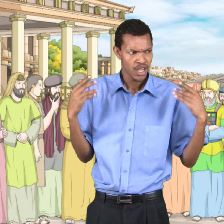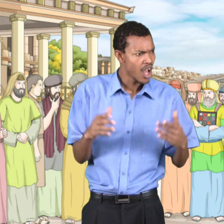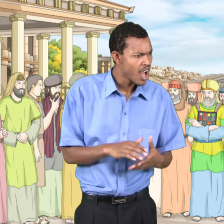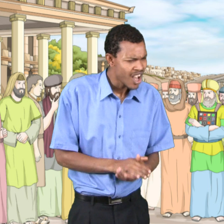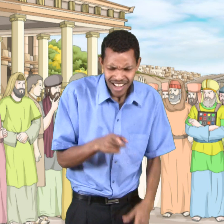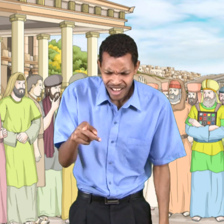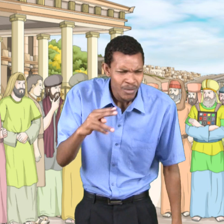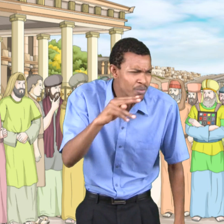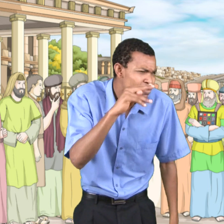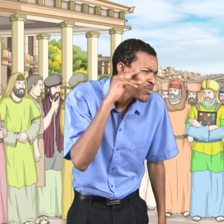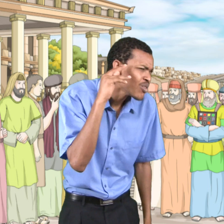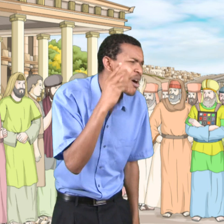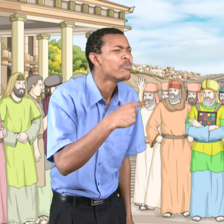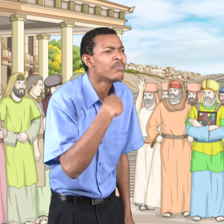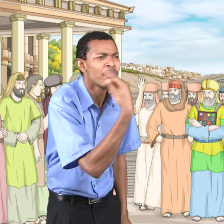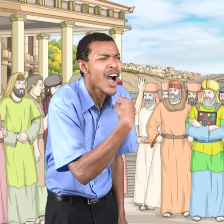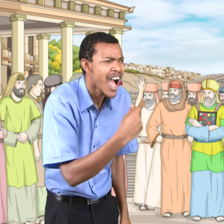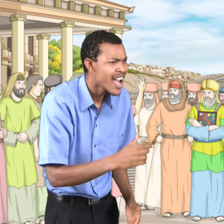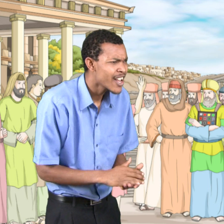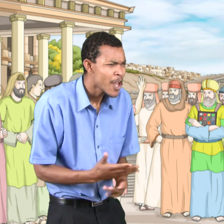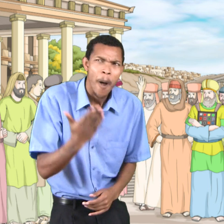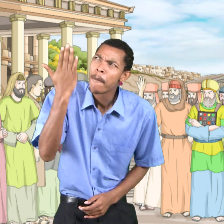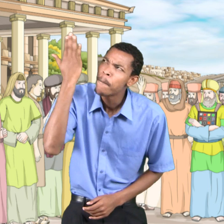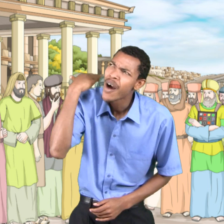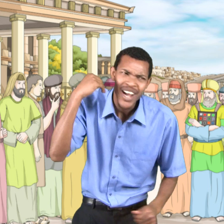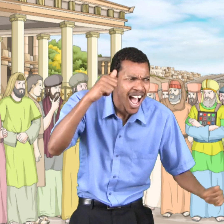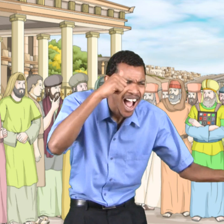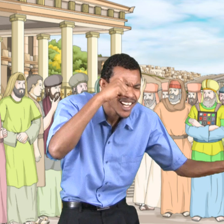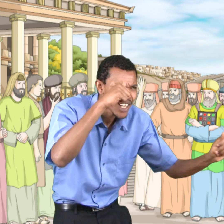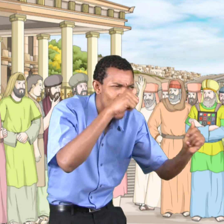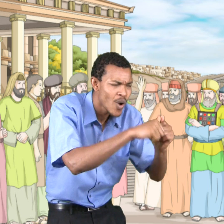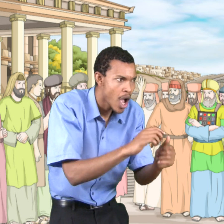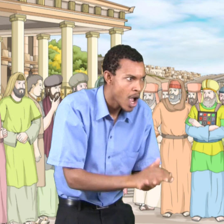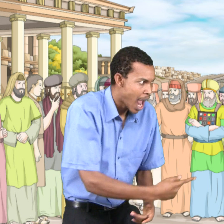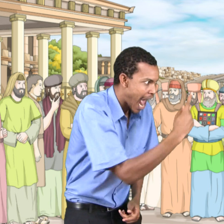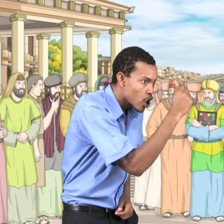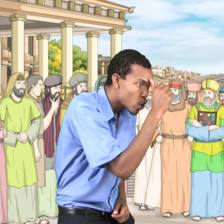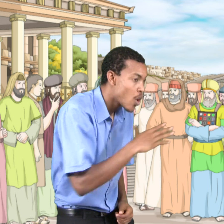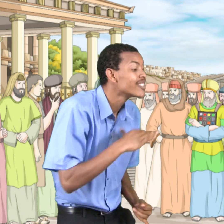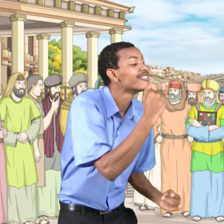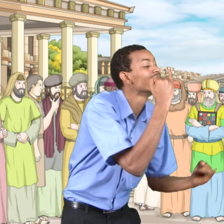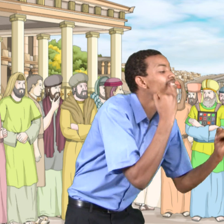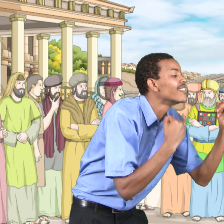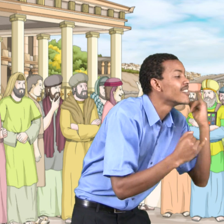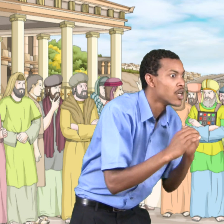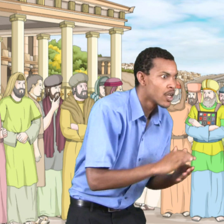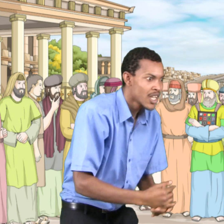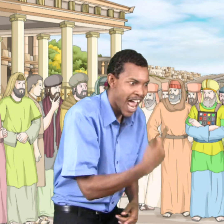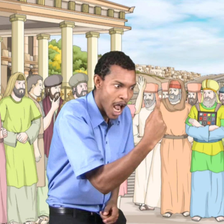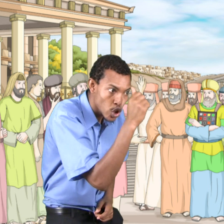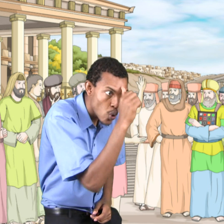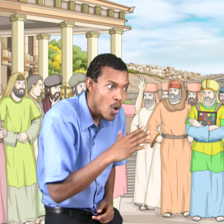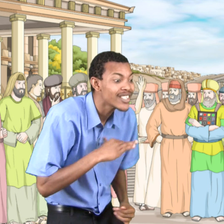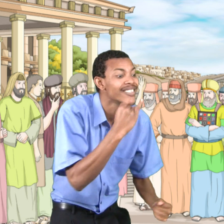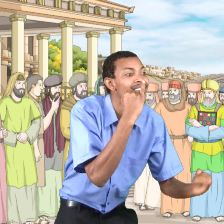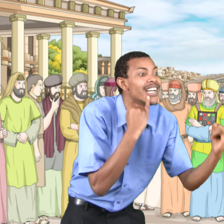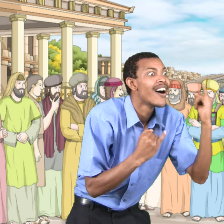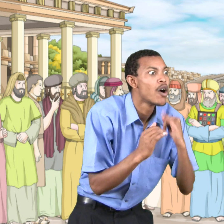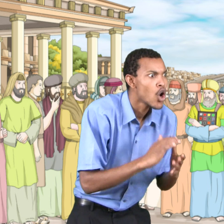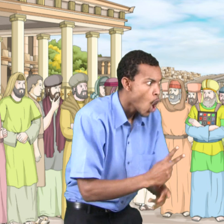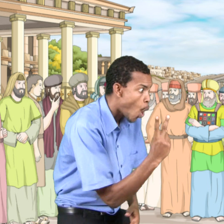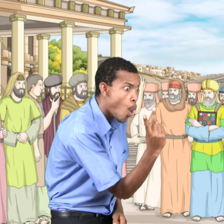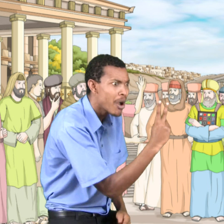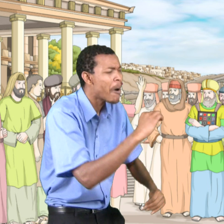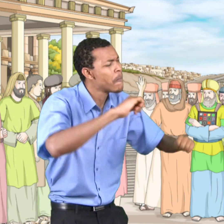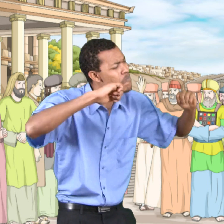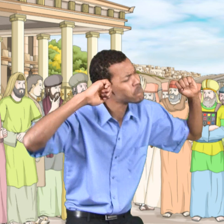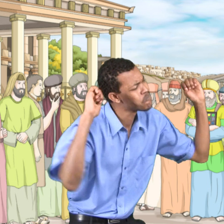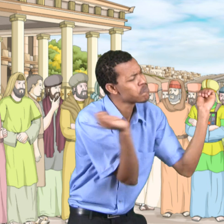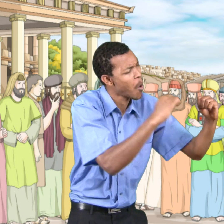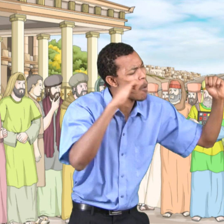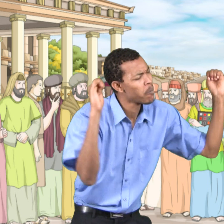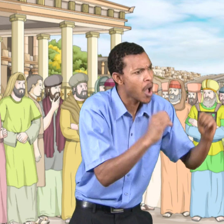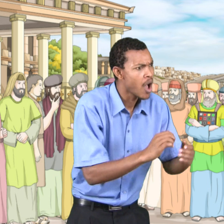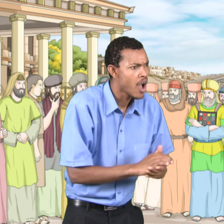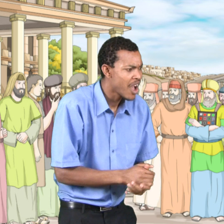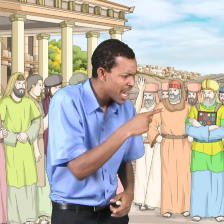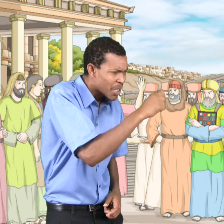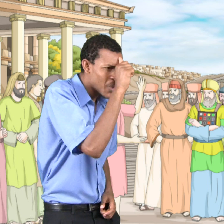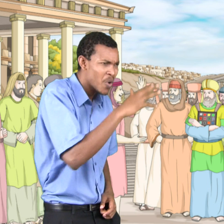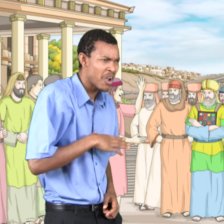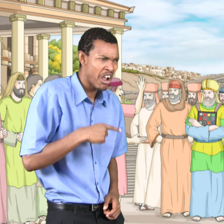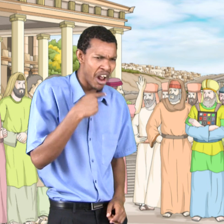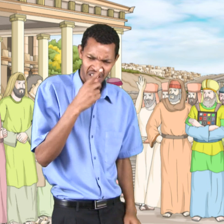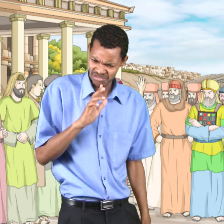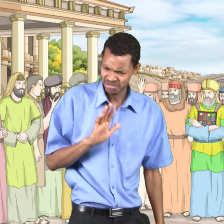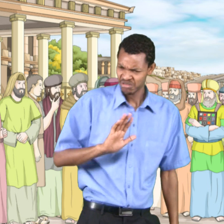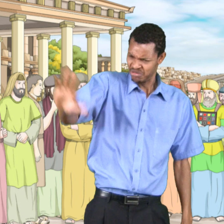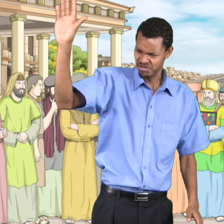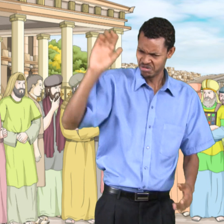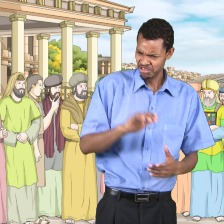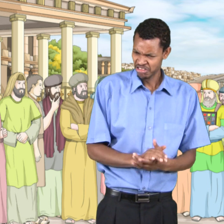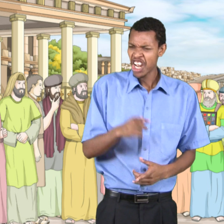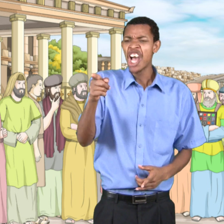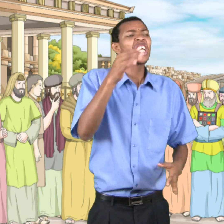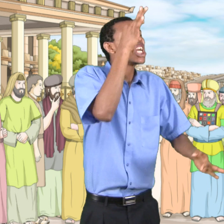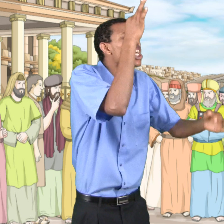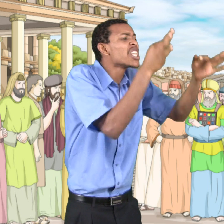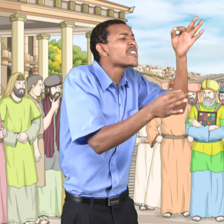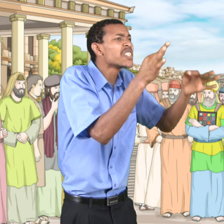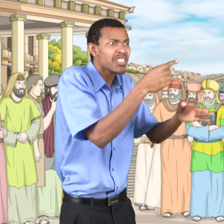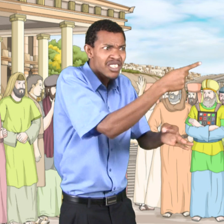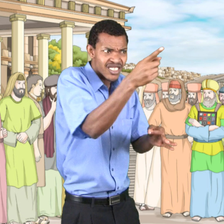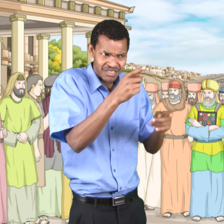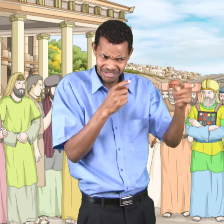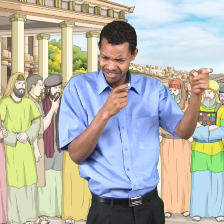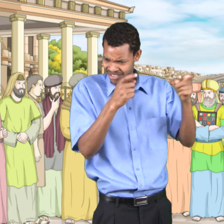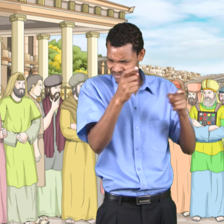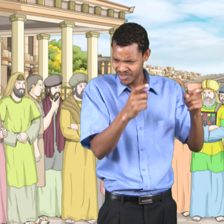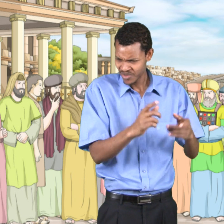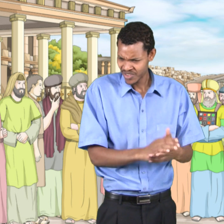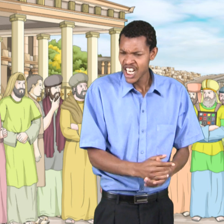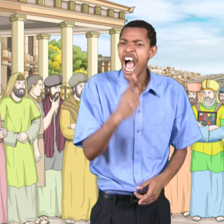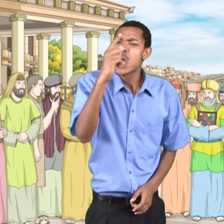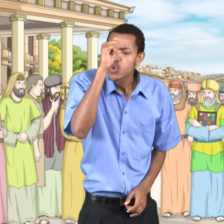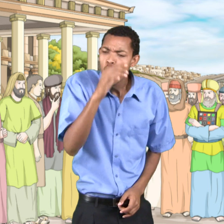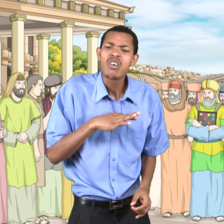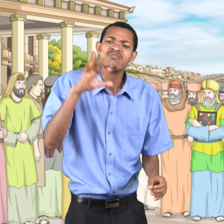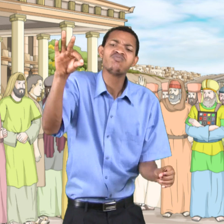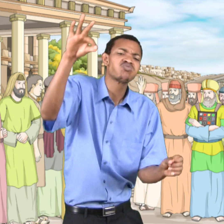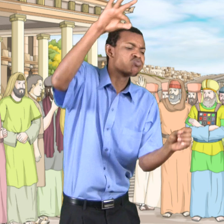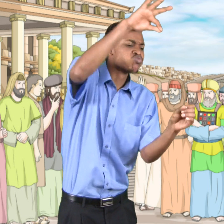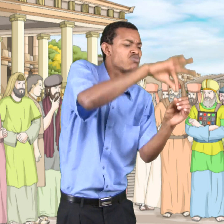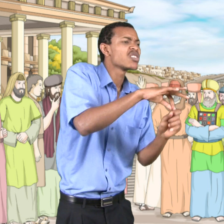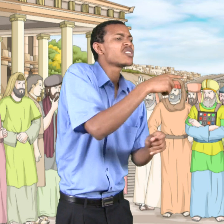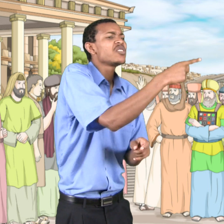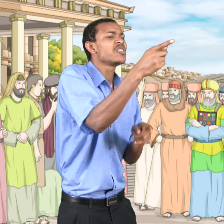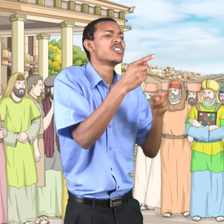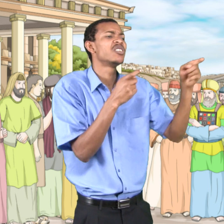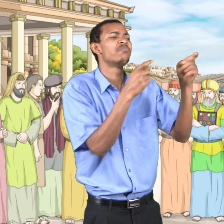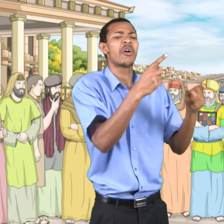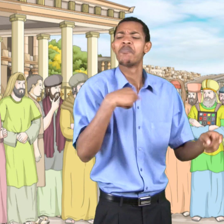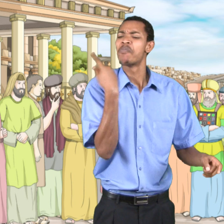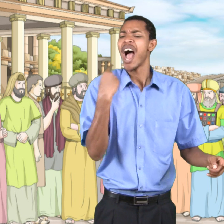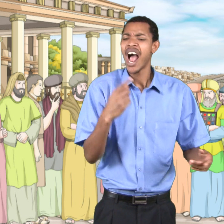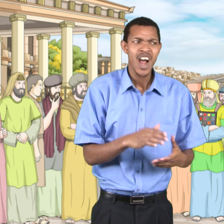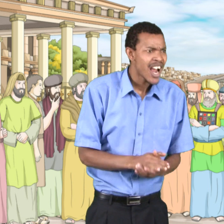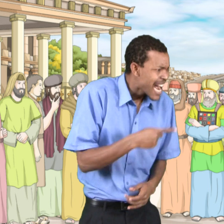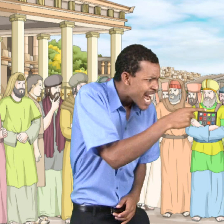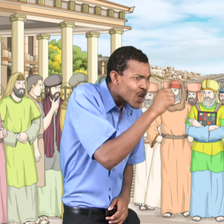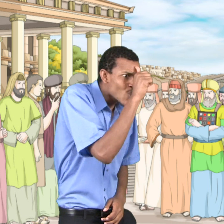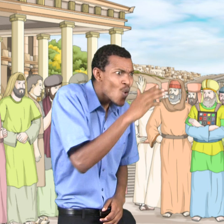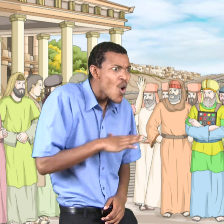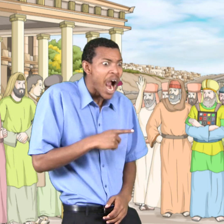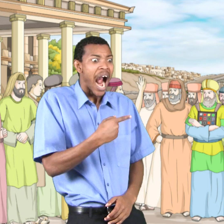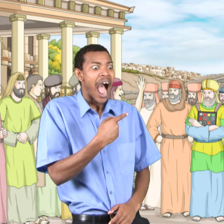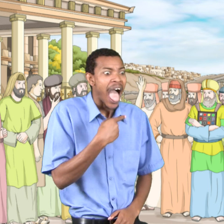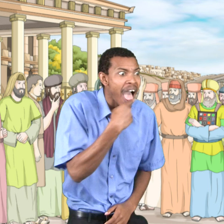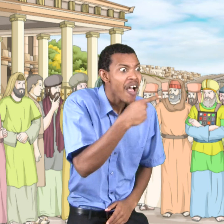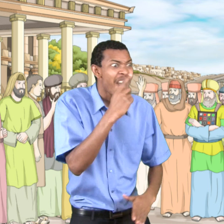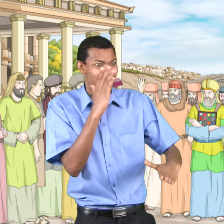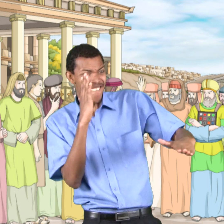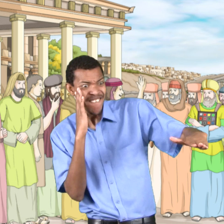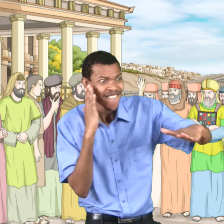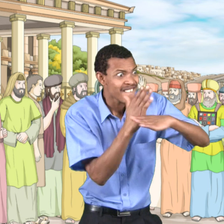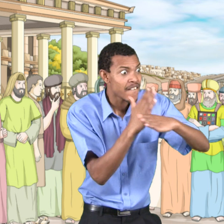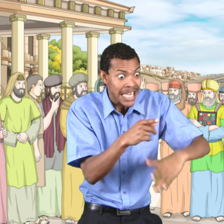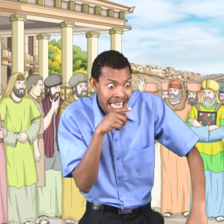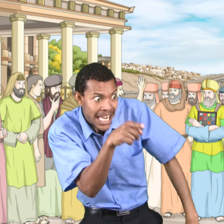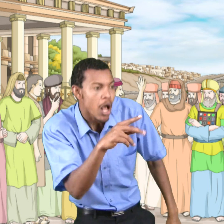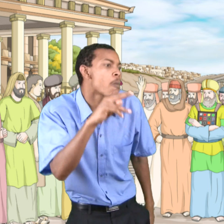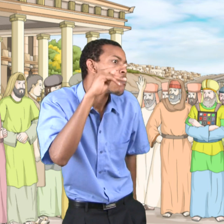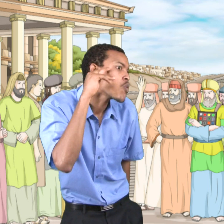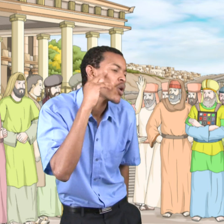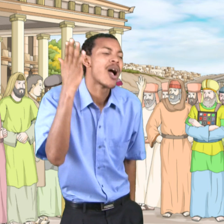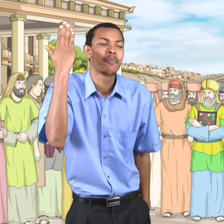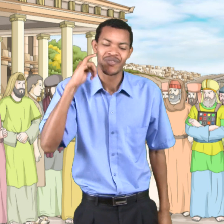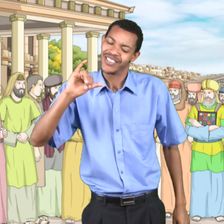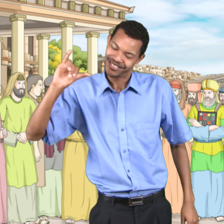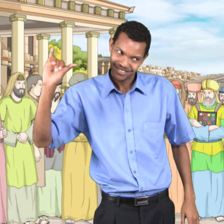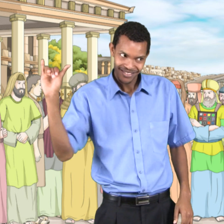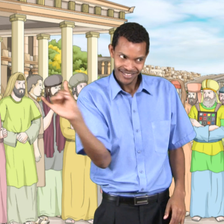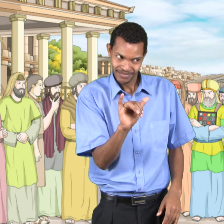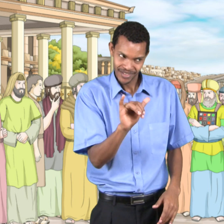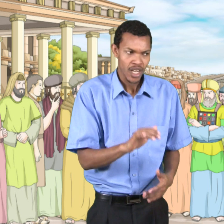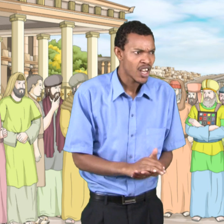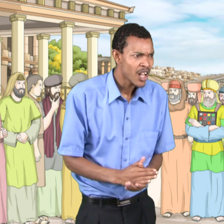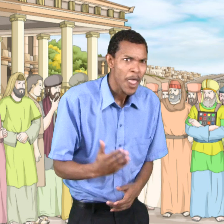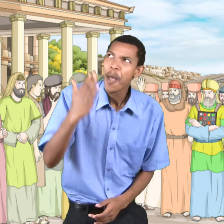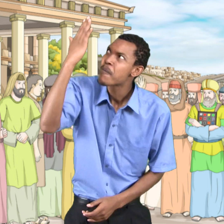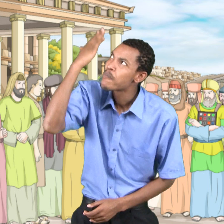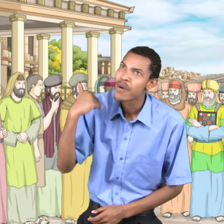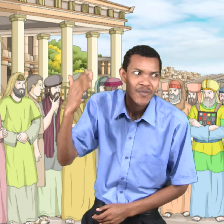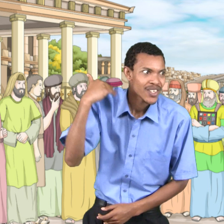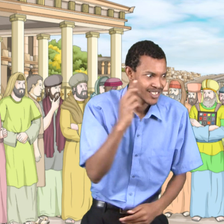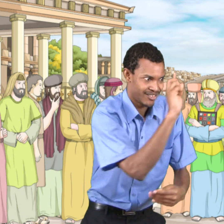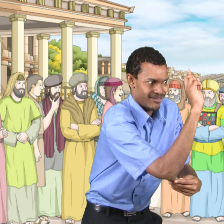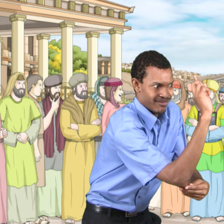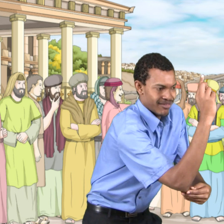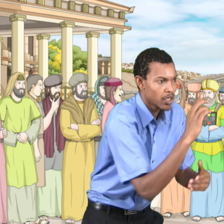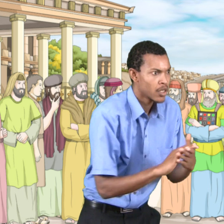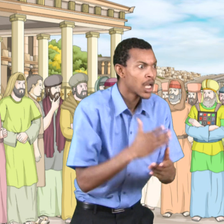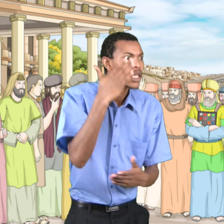I have indeed seen the oppression of My people in Egypt. I have heard their groaning and have come down to deliver them.